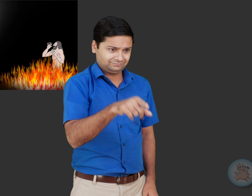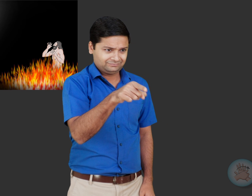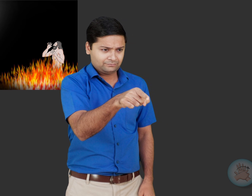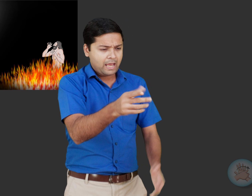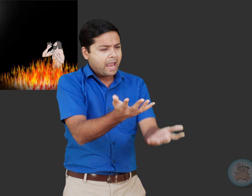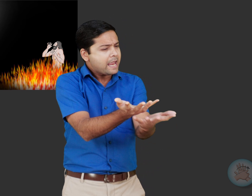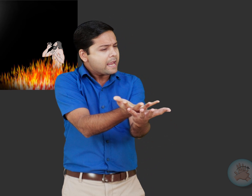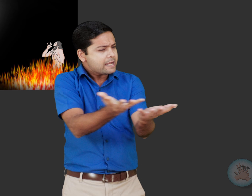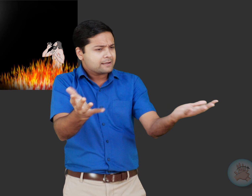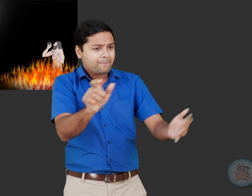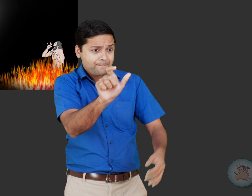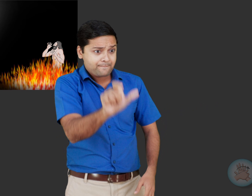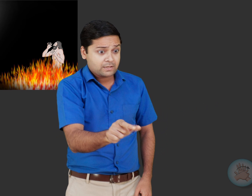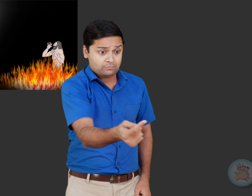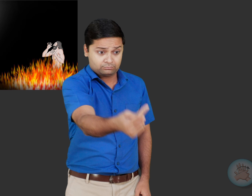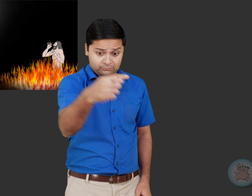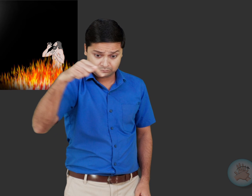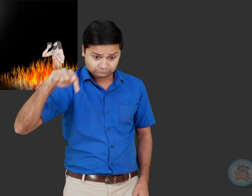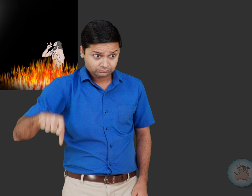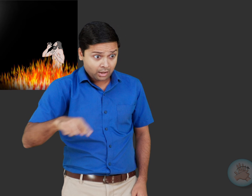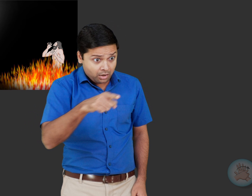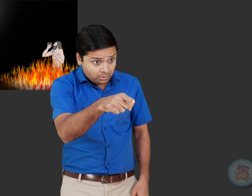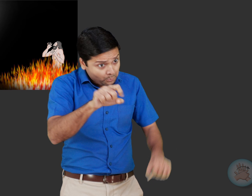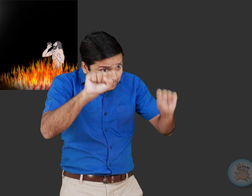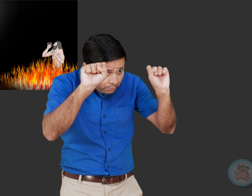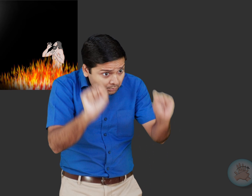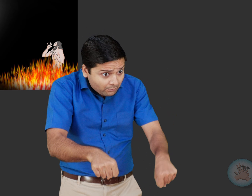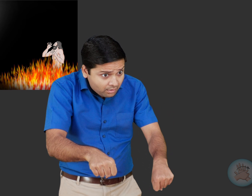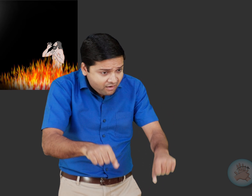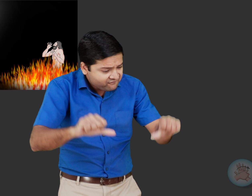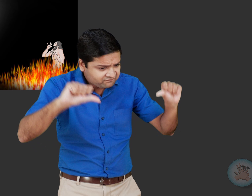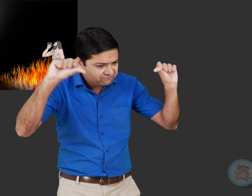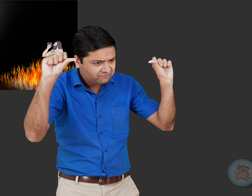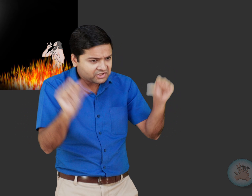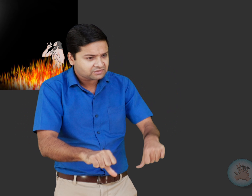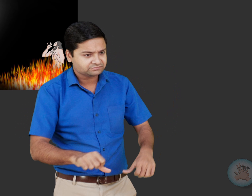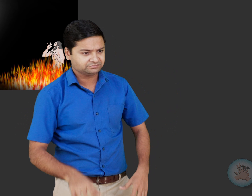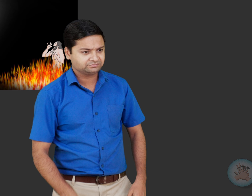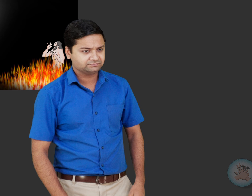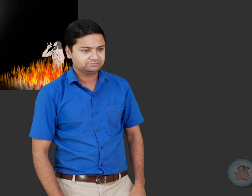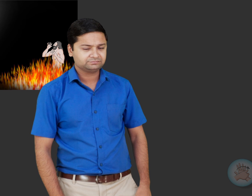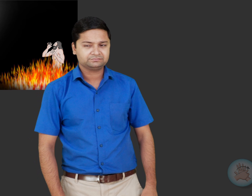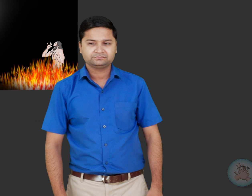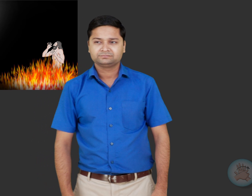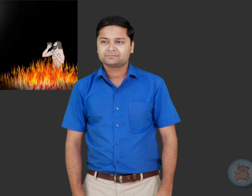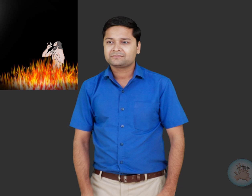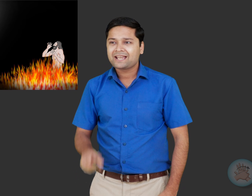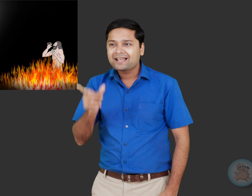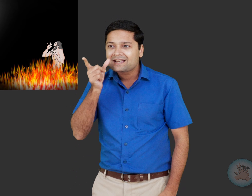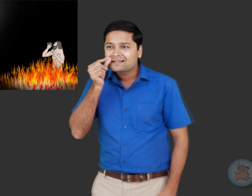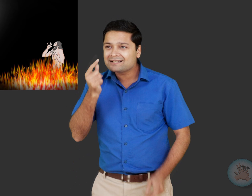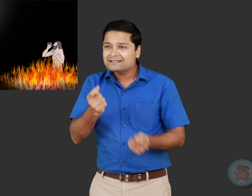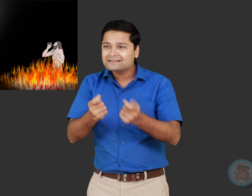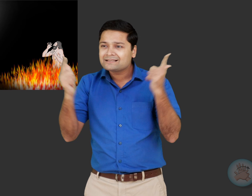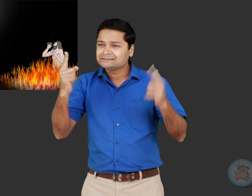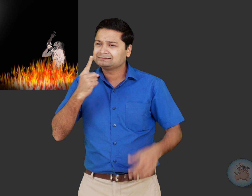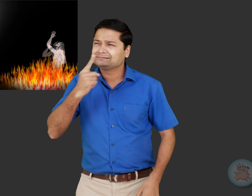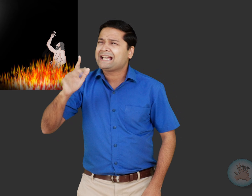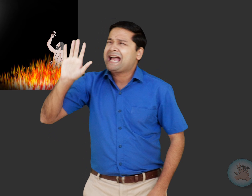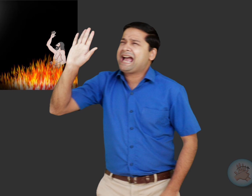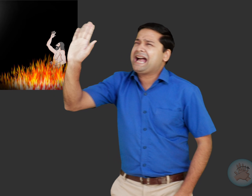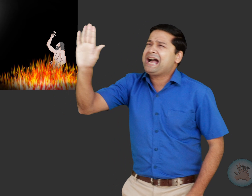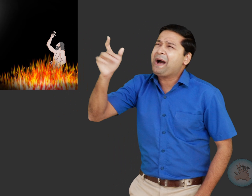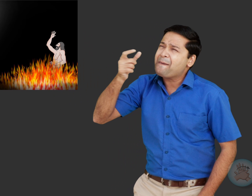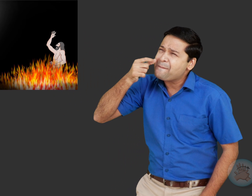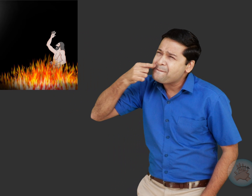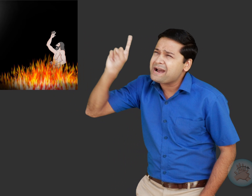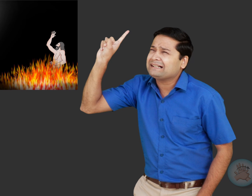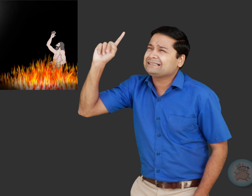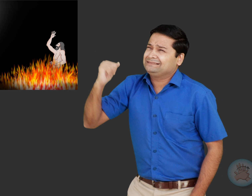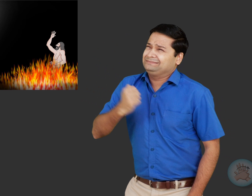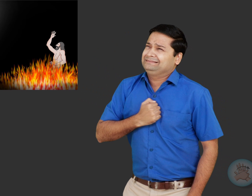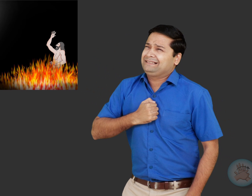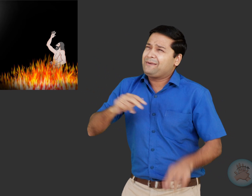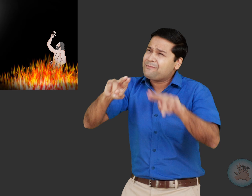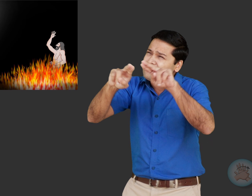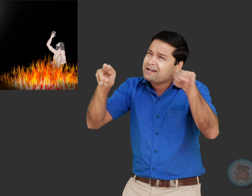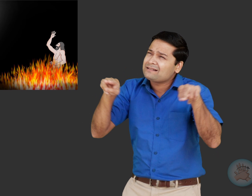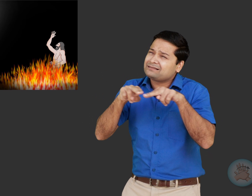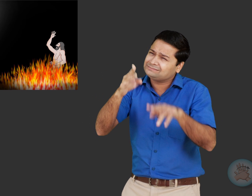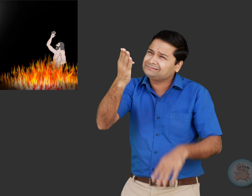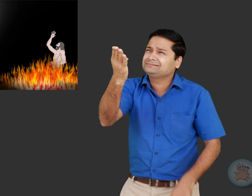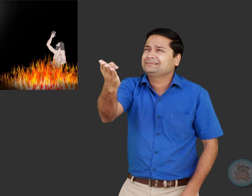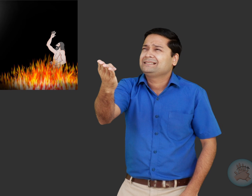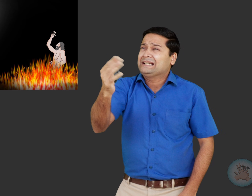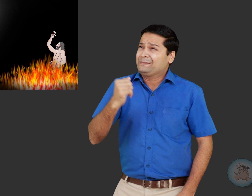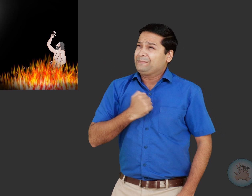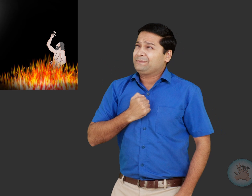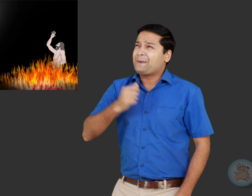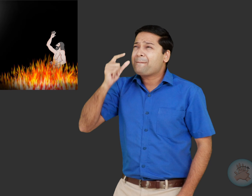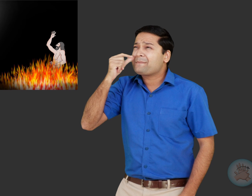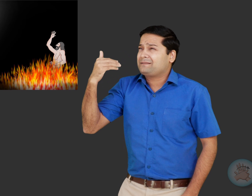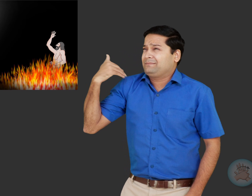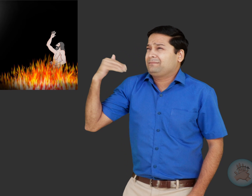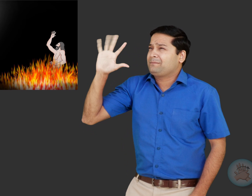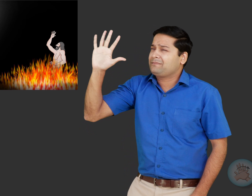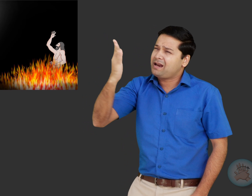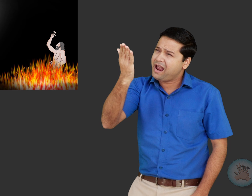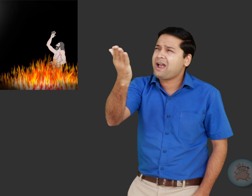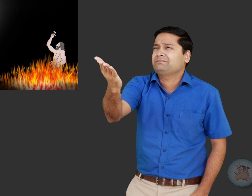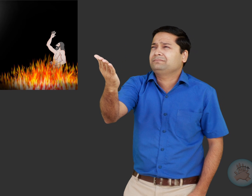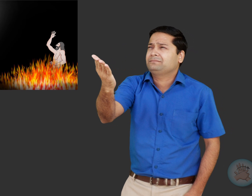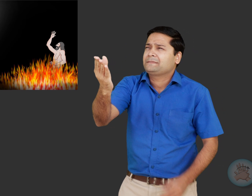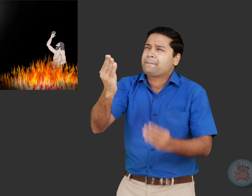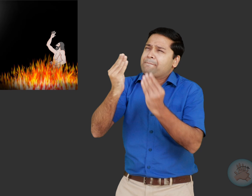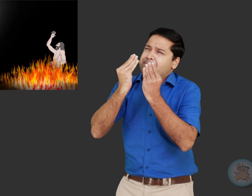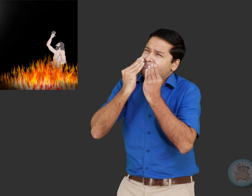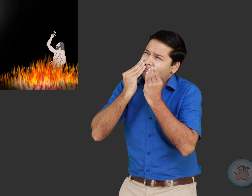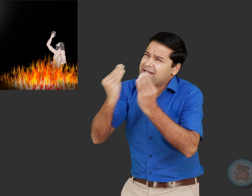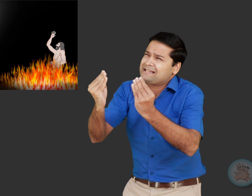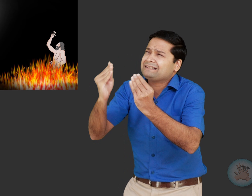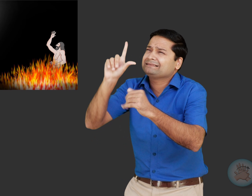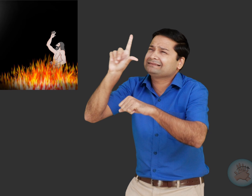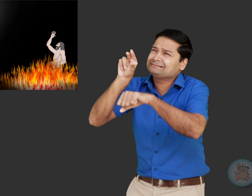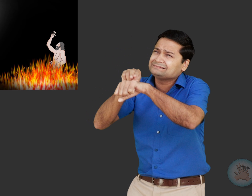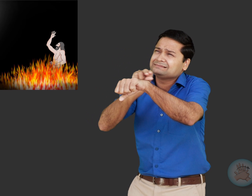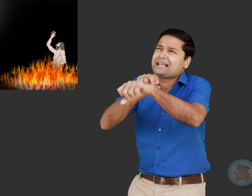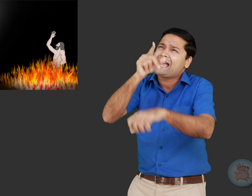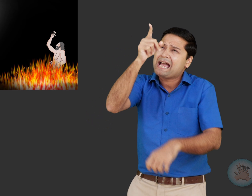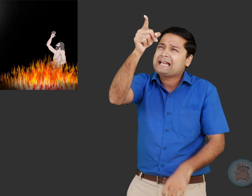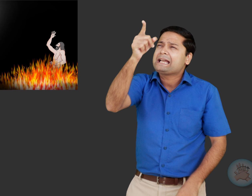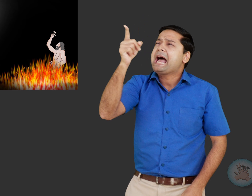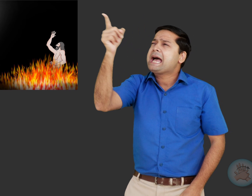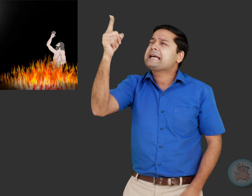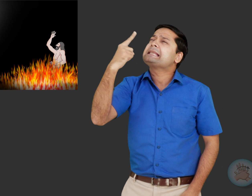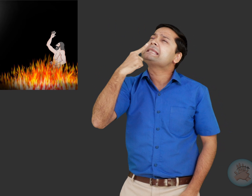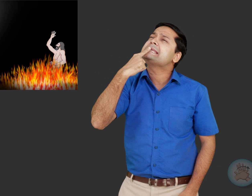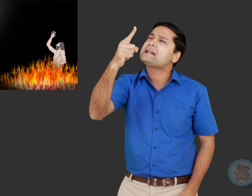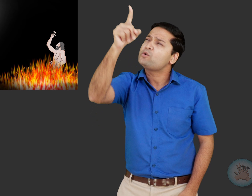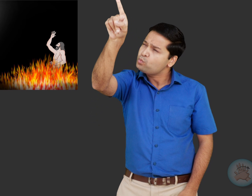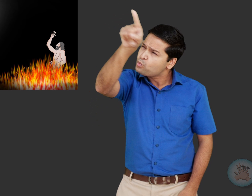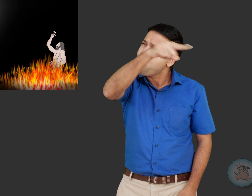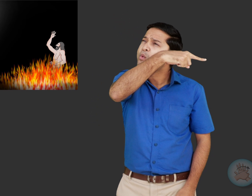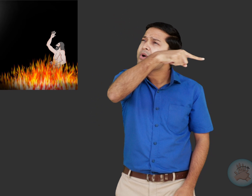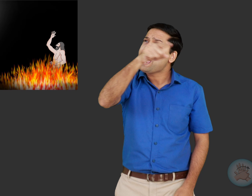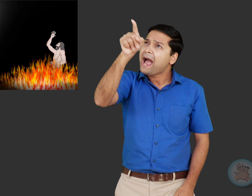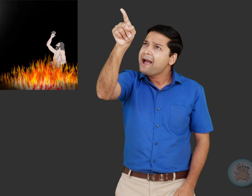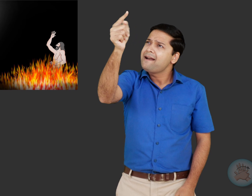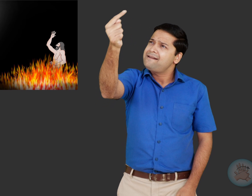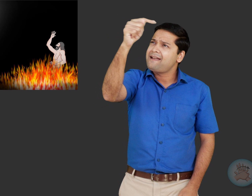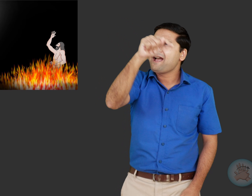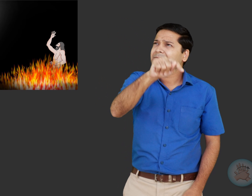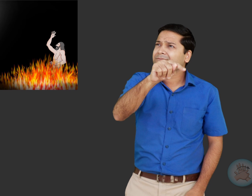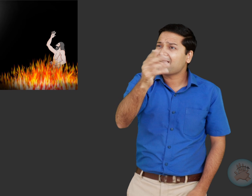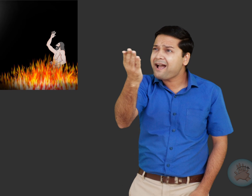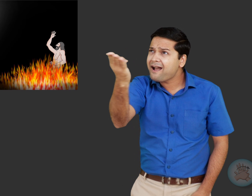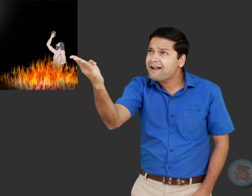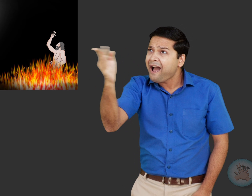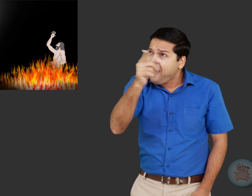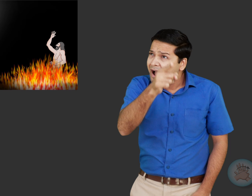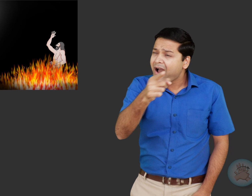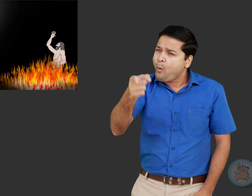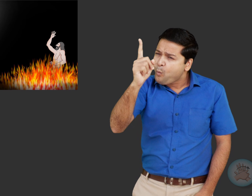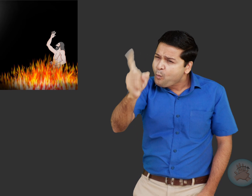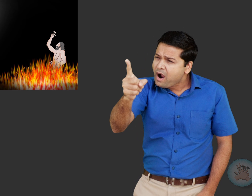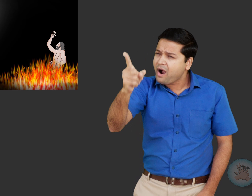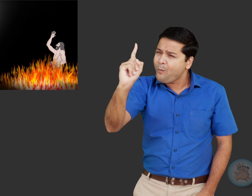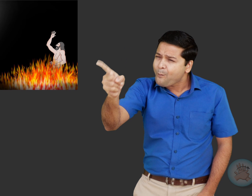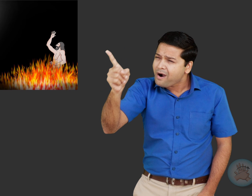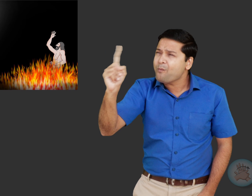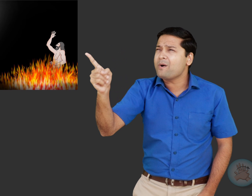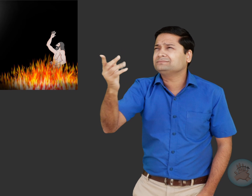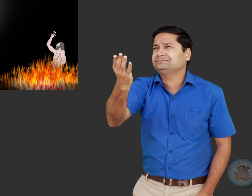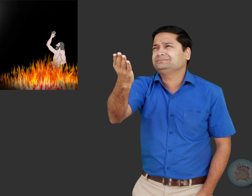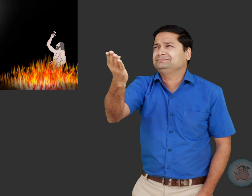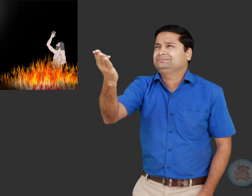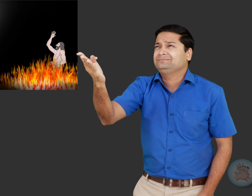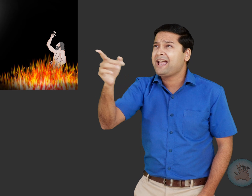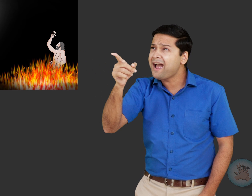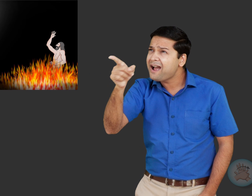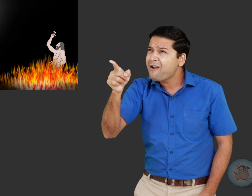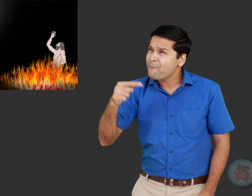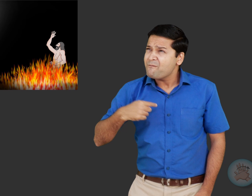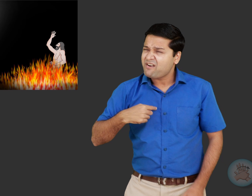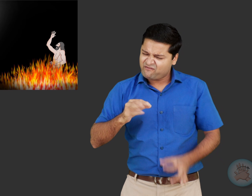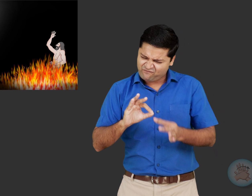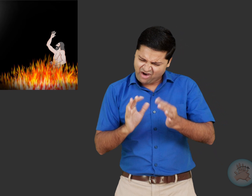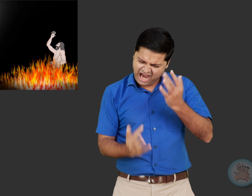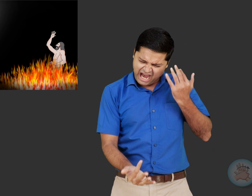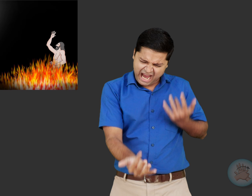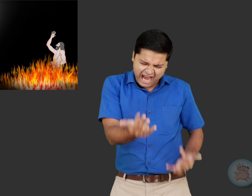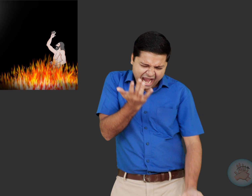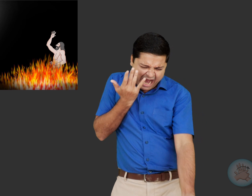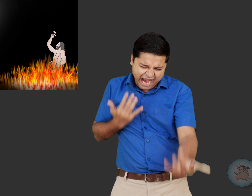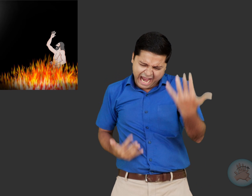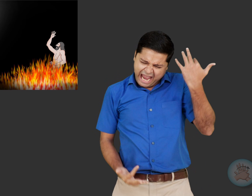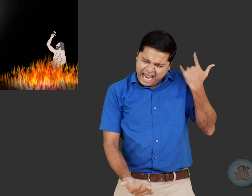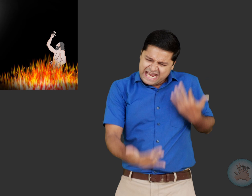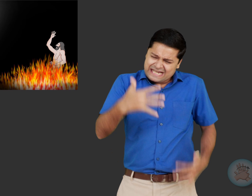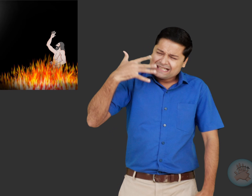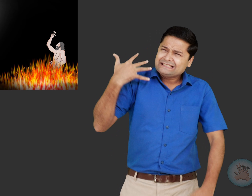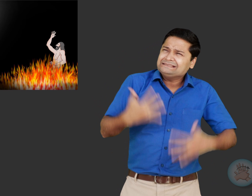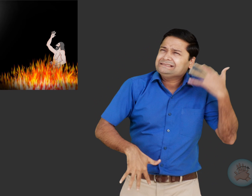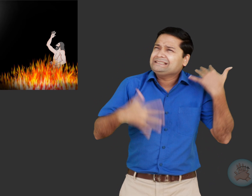‘Then I beg you, father,’ he said, ‘send Lazarus to my father’s house, for I have five brothers.